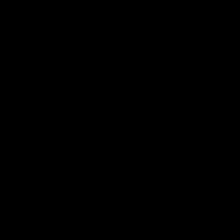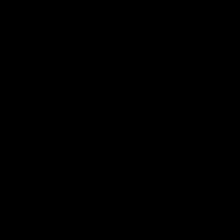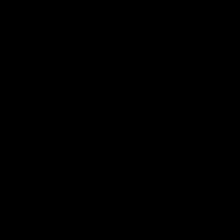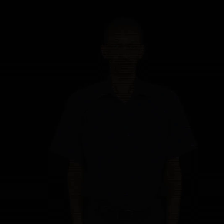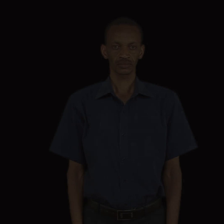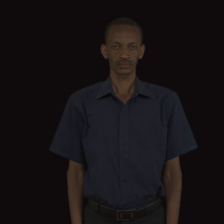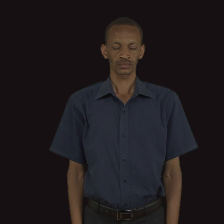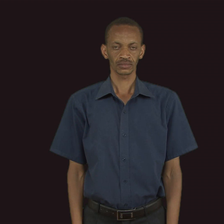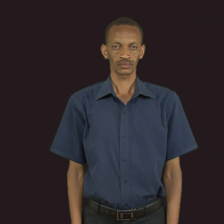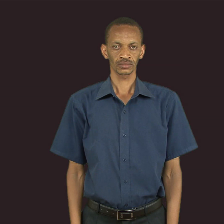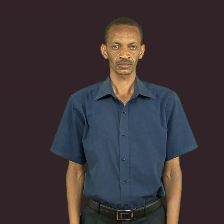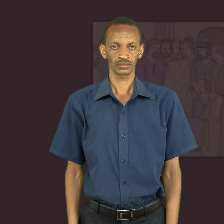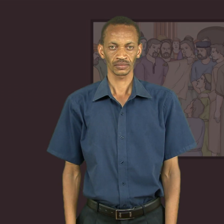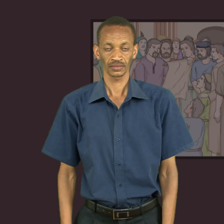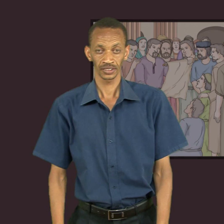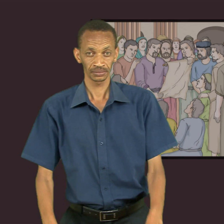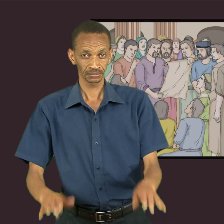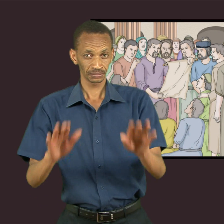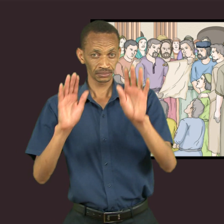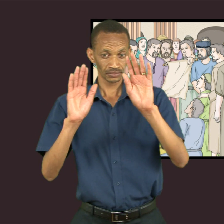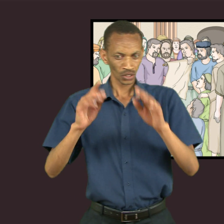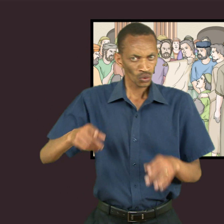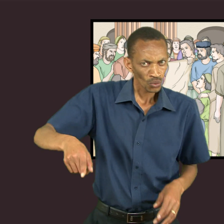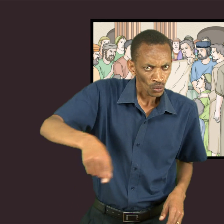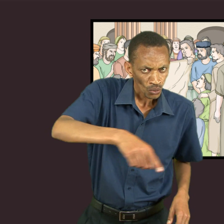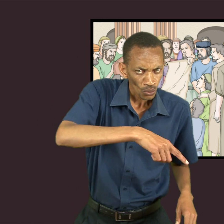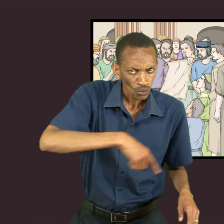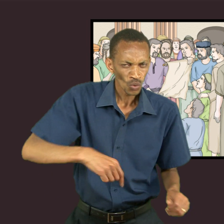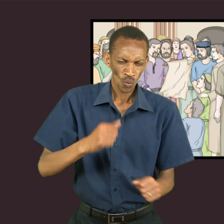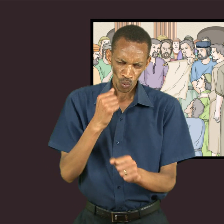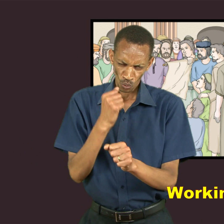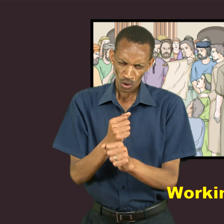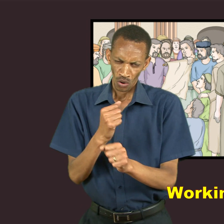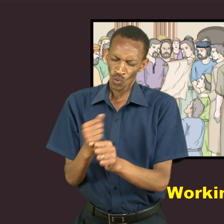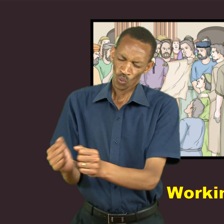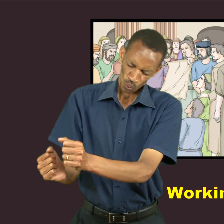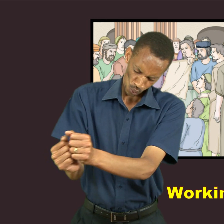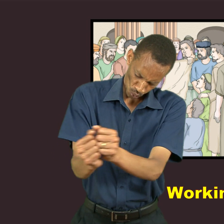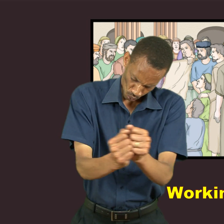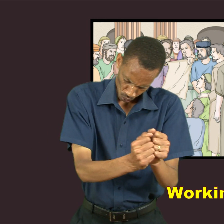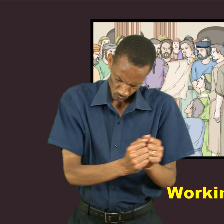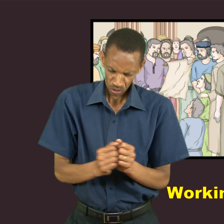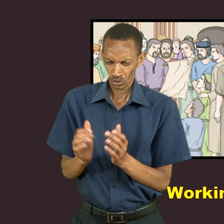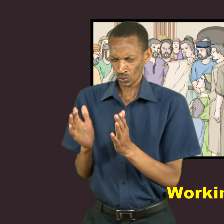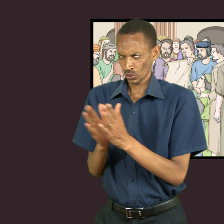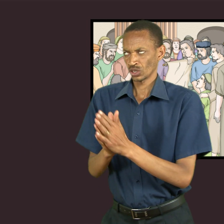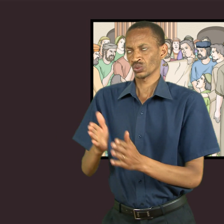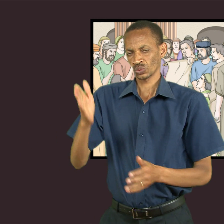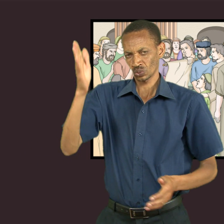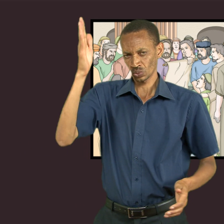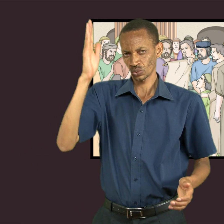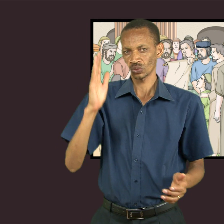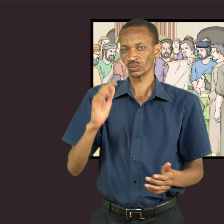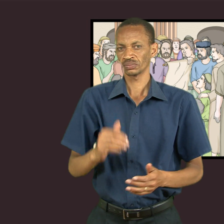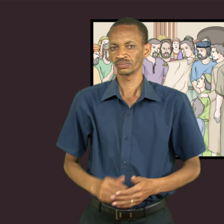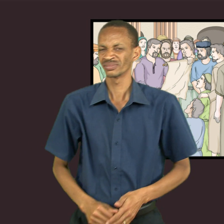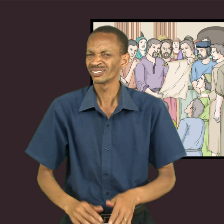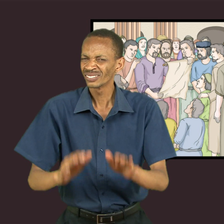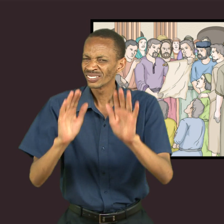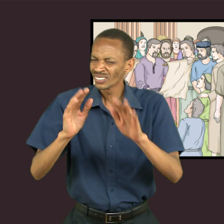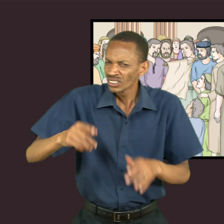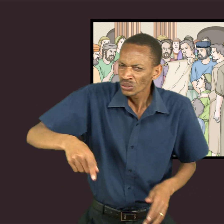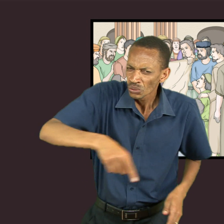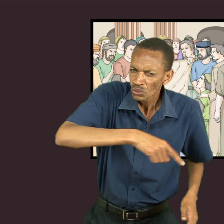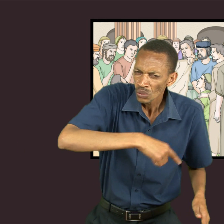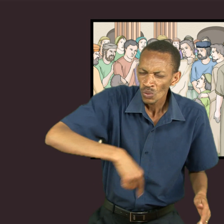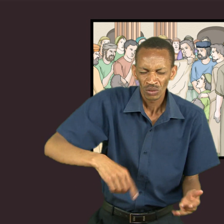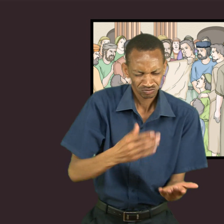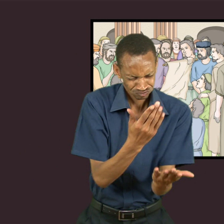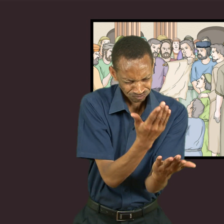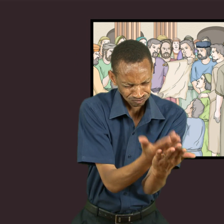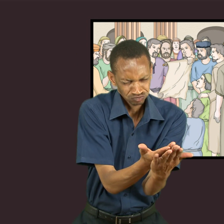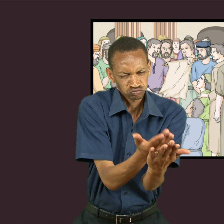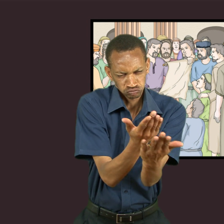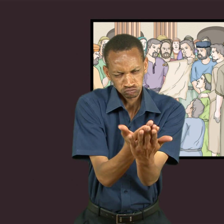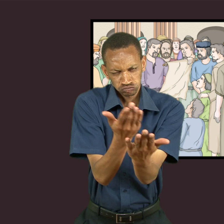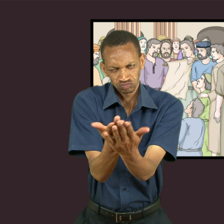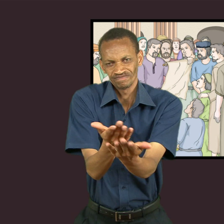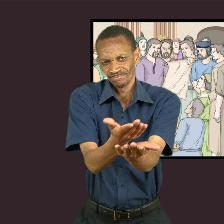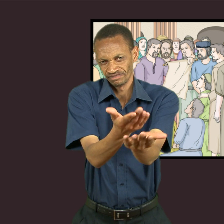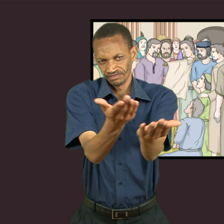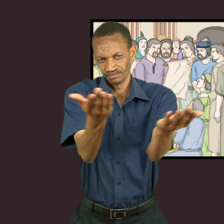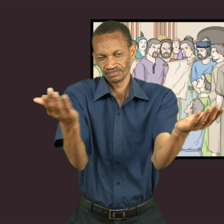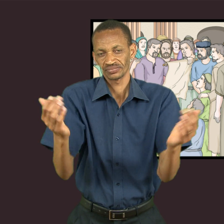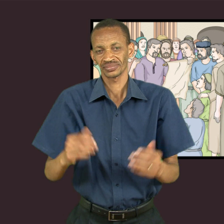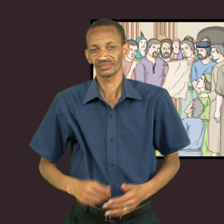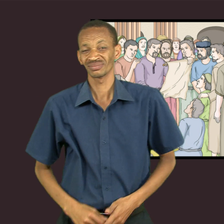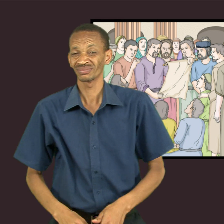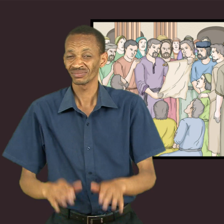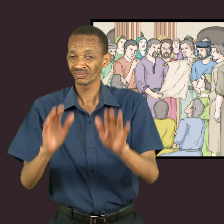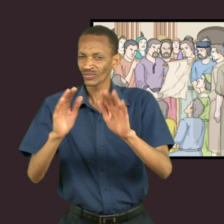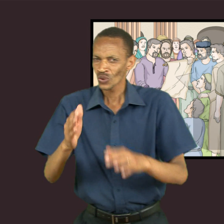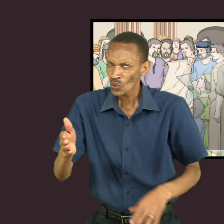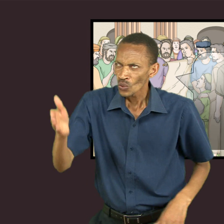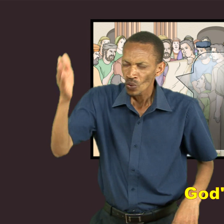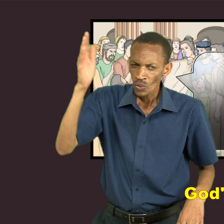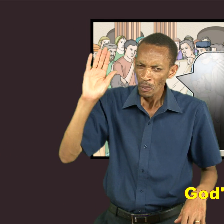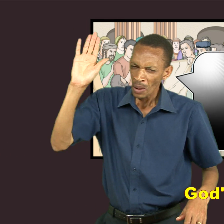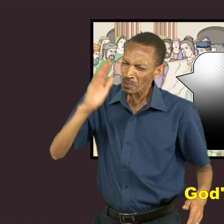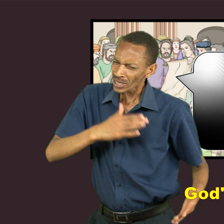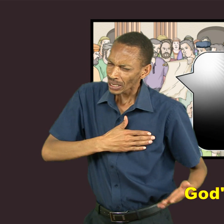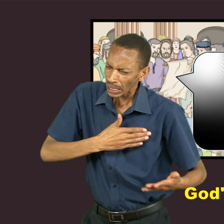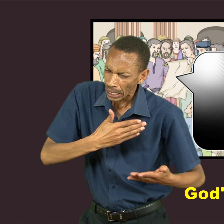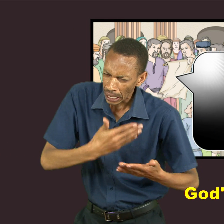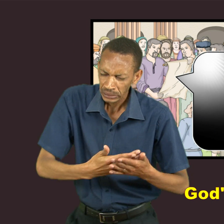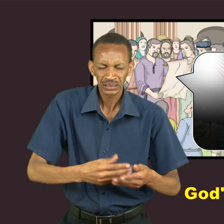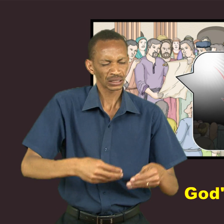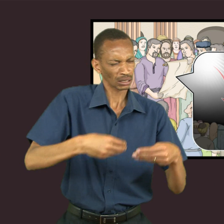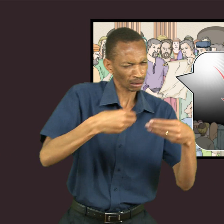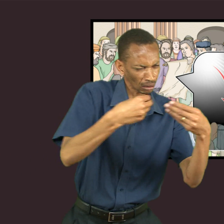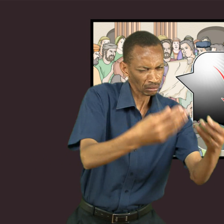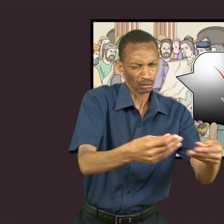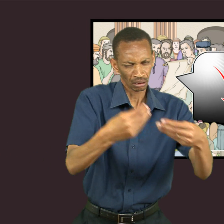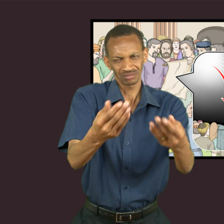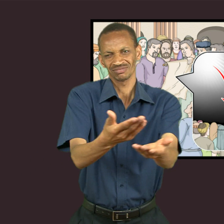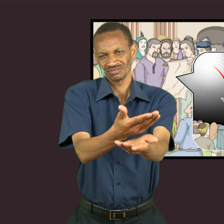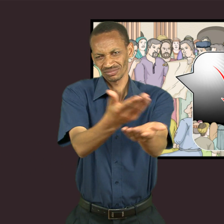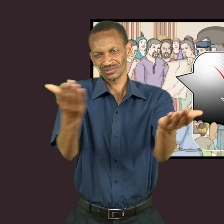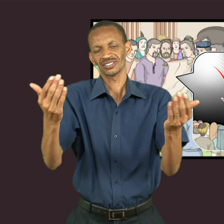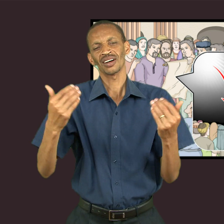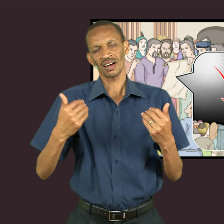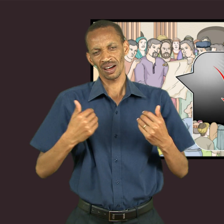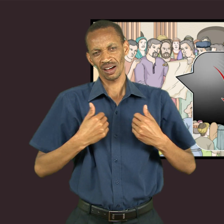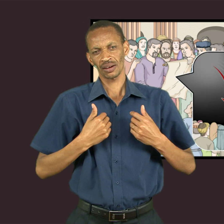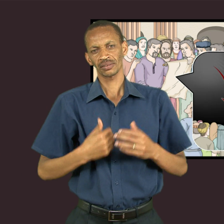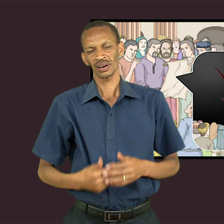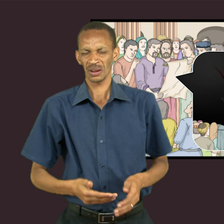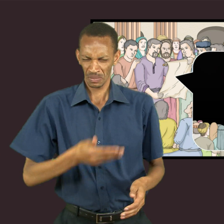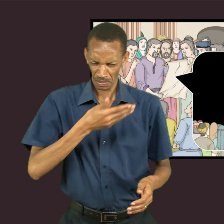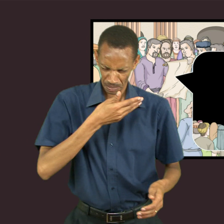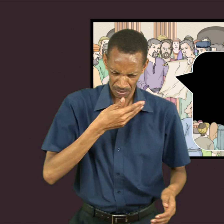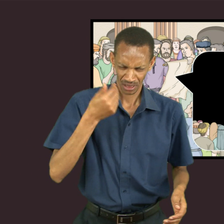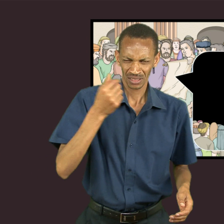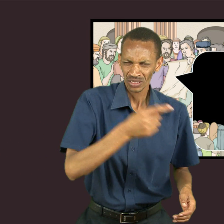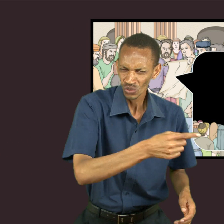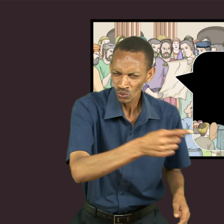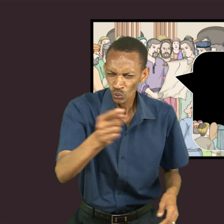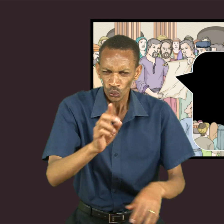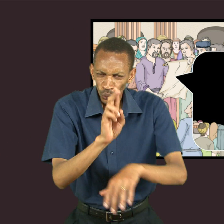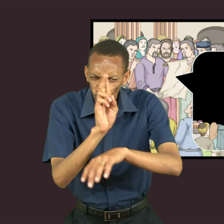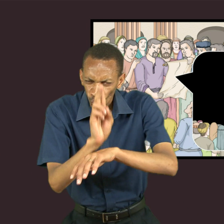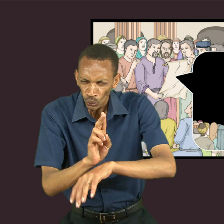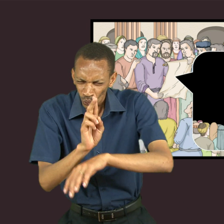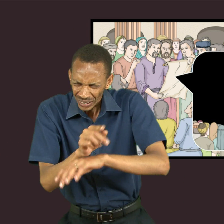As God’s fellow workers, then, we urge you not to receive God’s grace in vain.